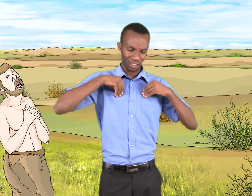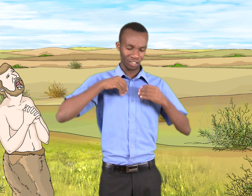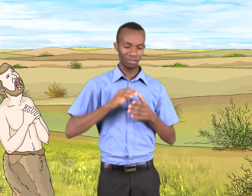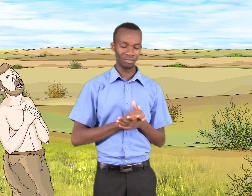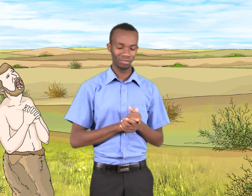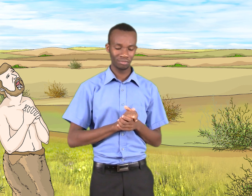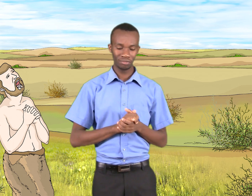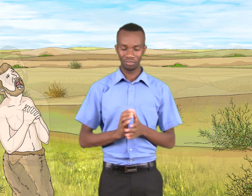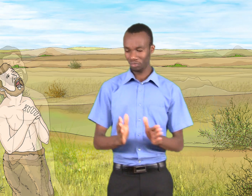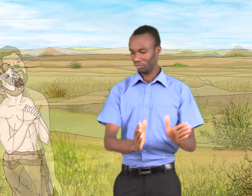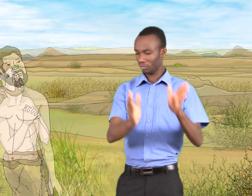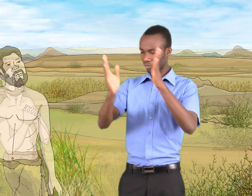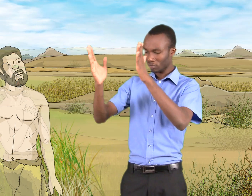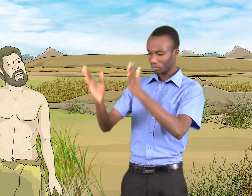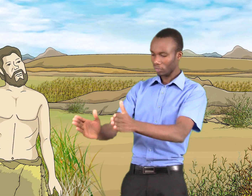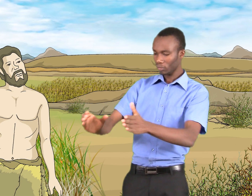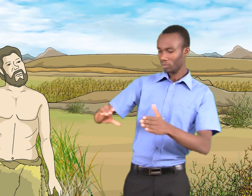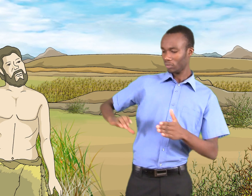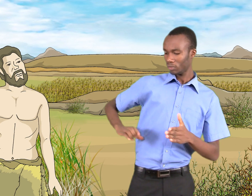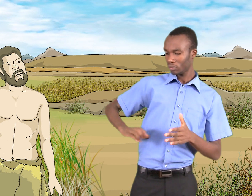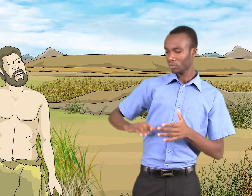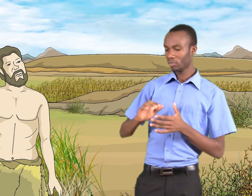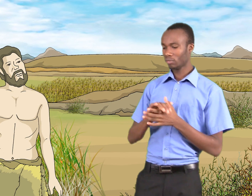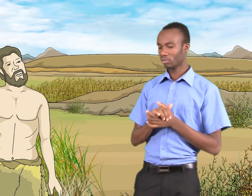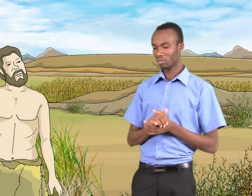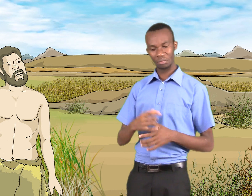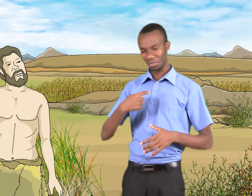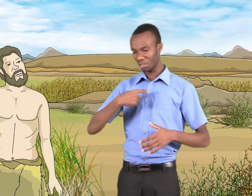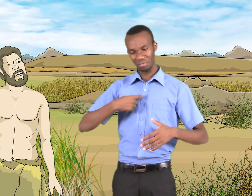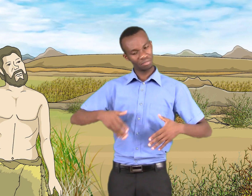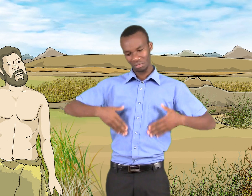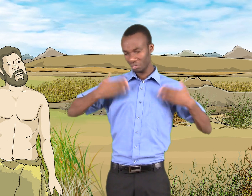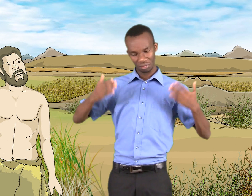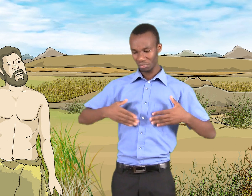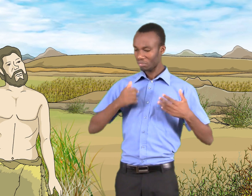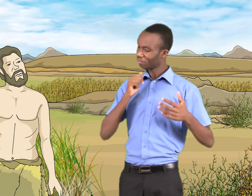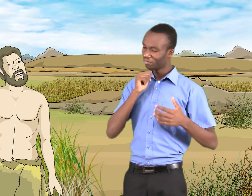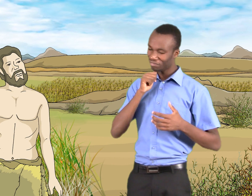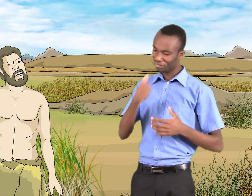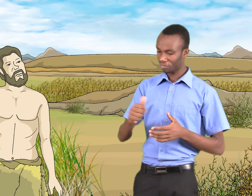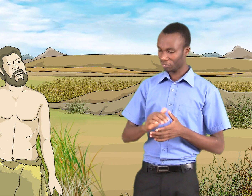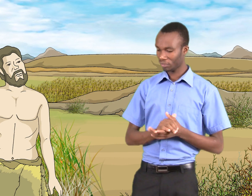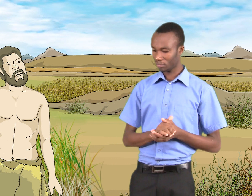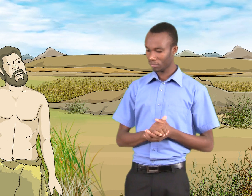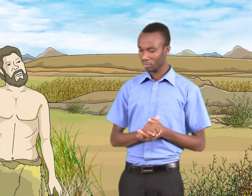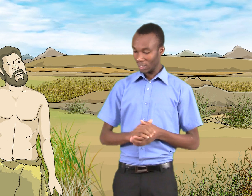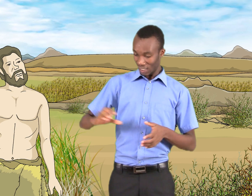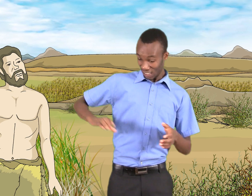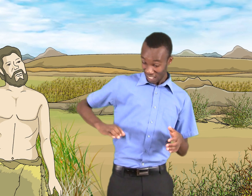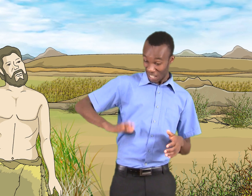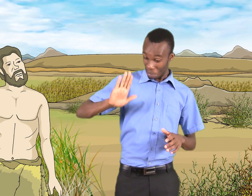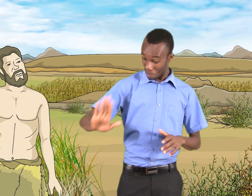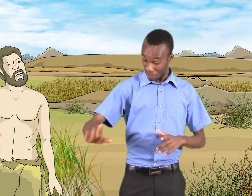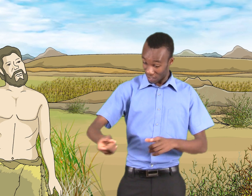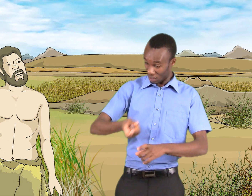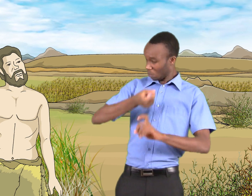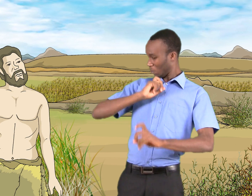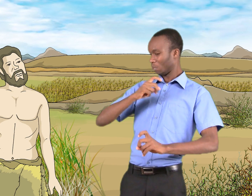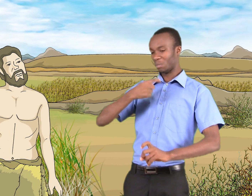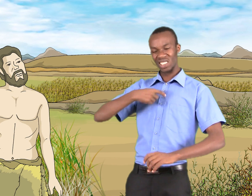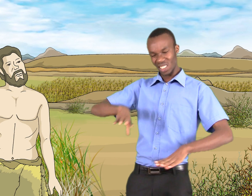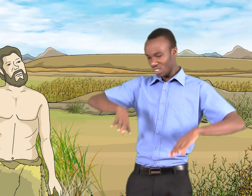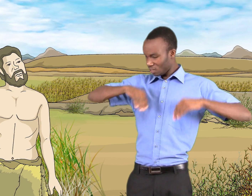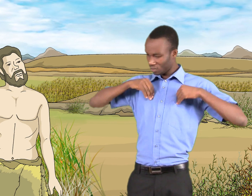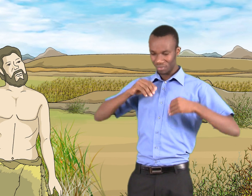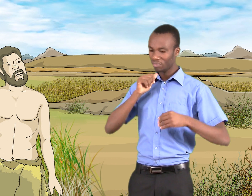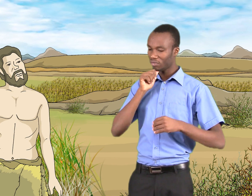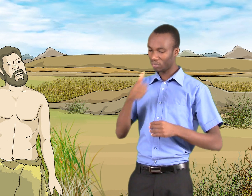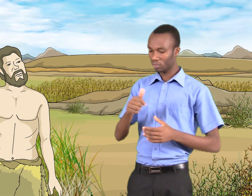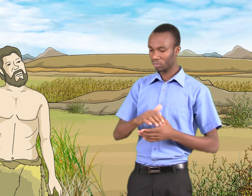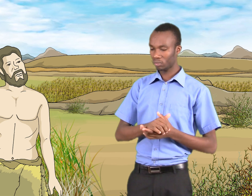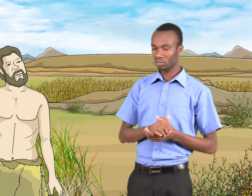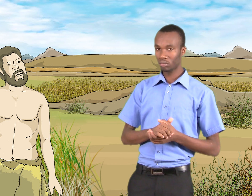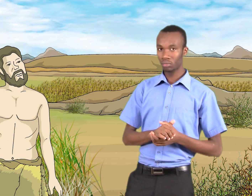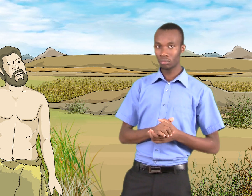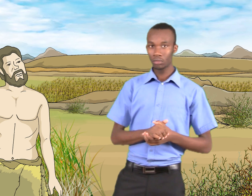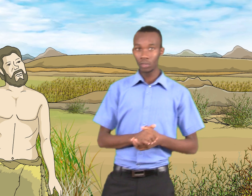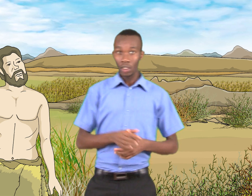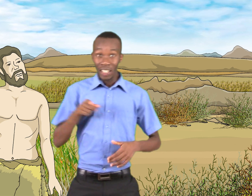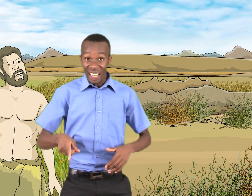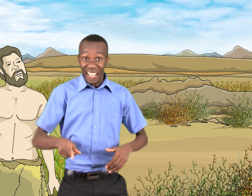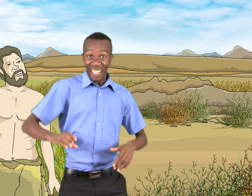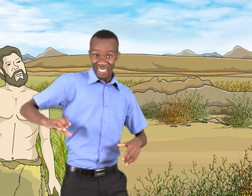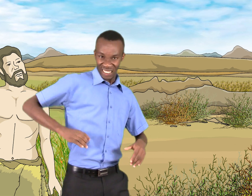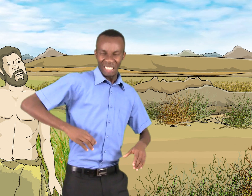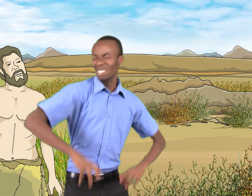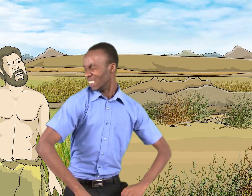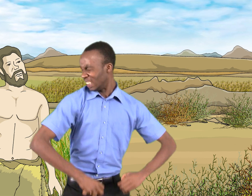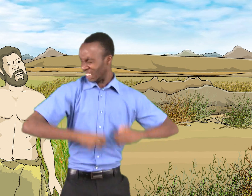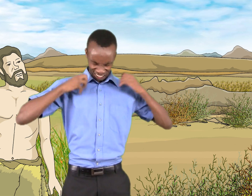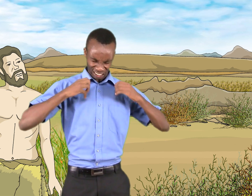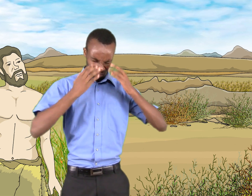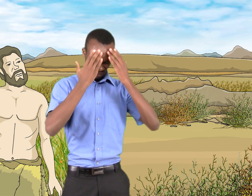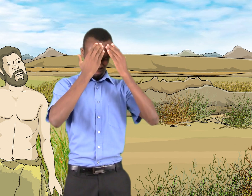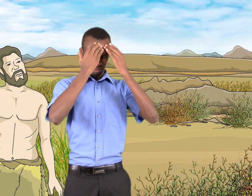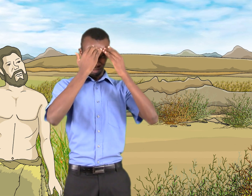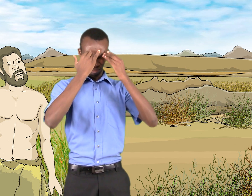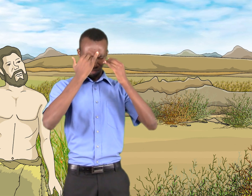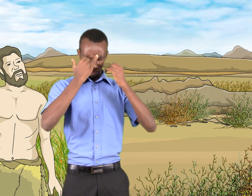So Cain became very angry, and his countenance fell.